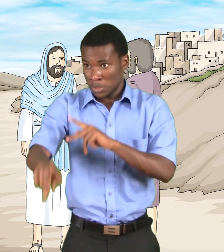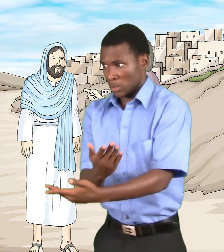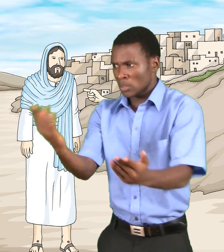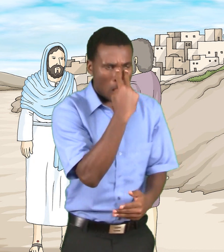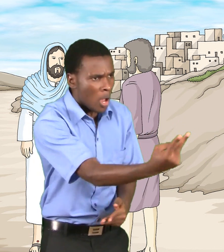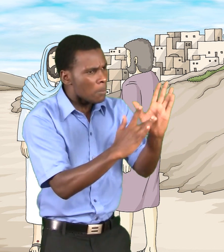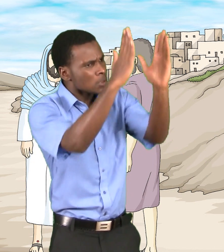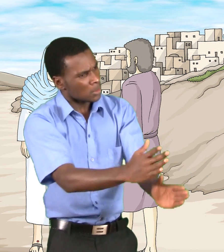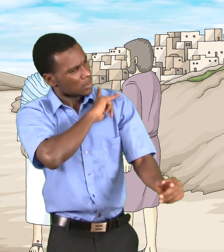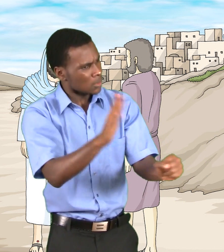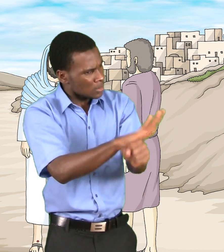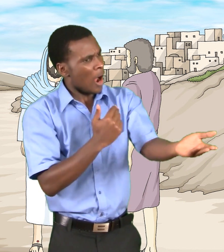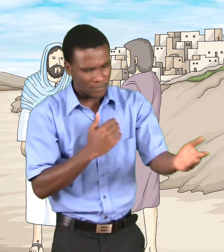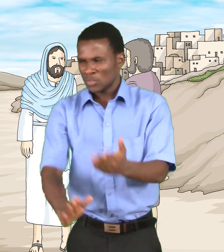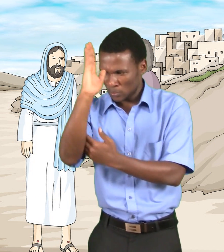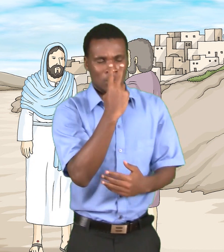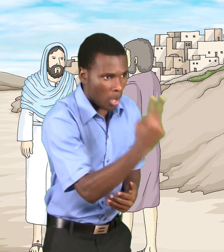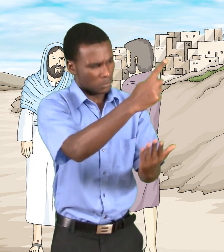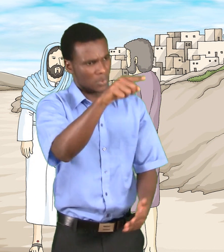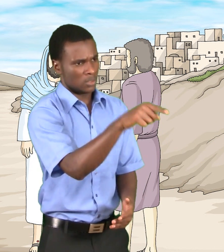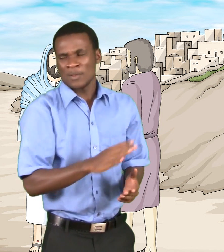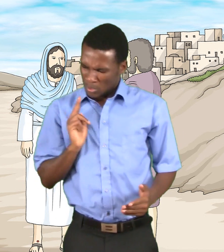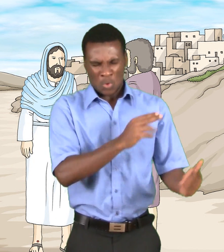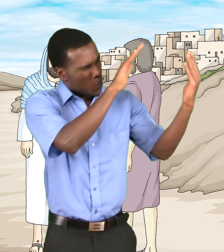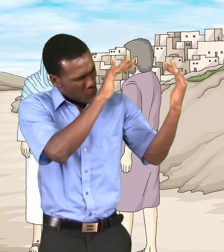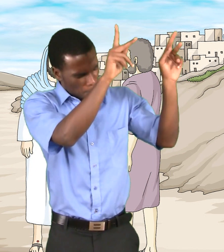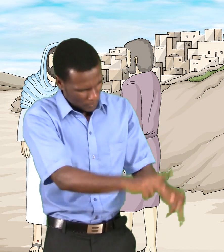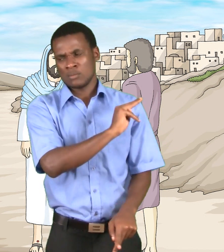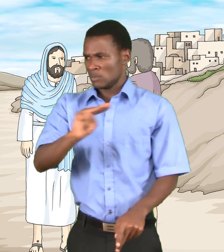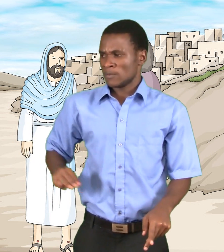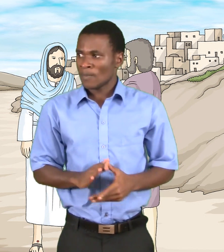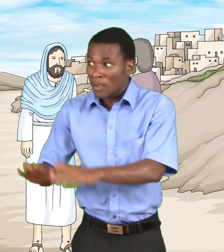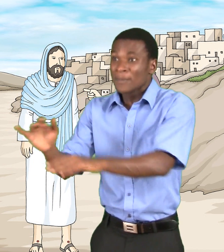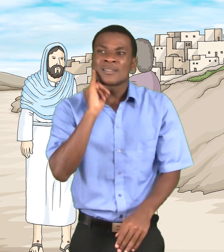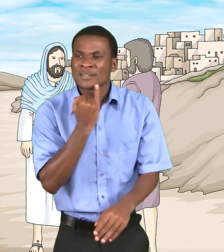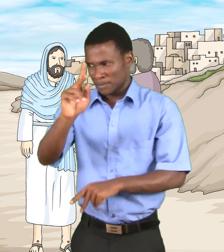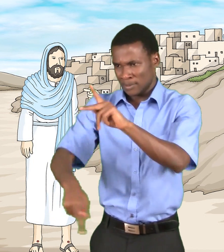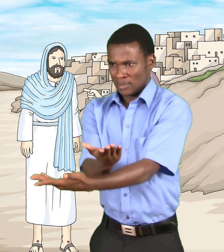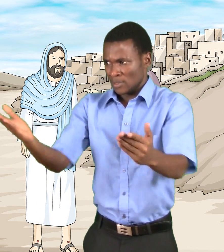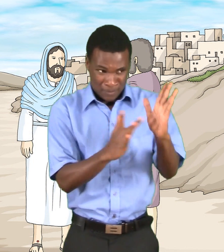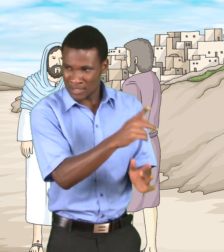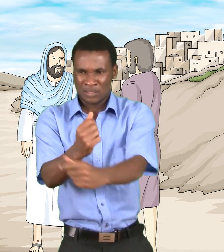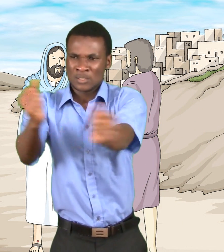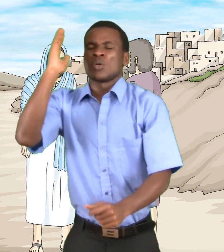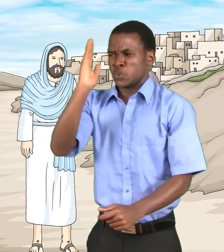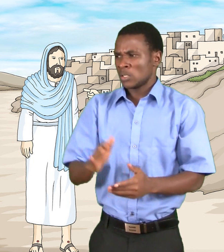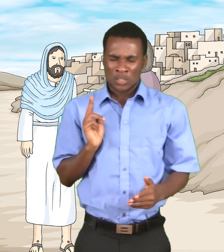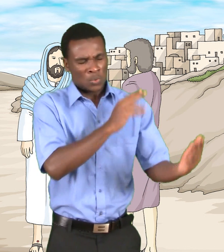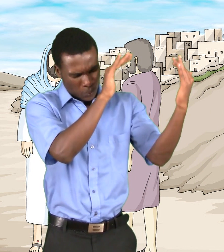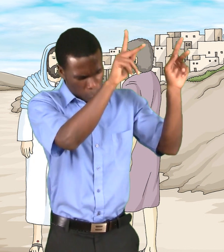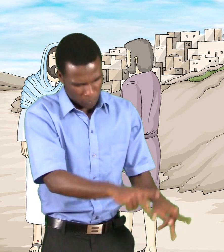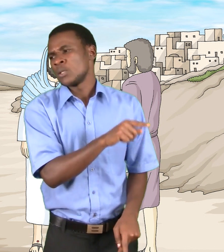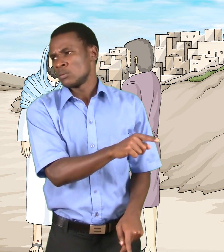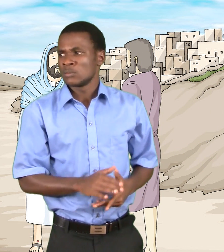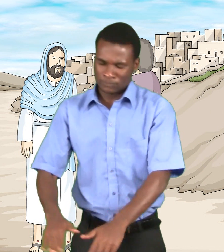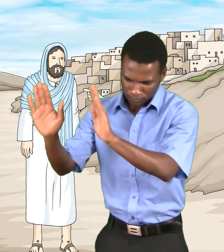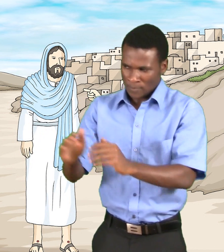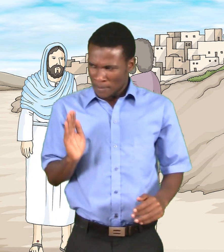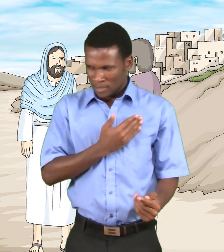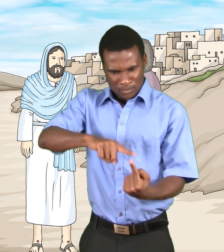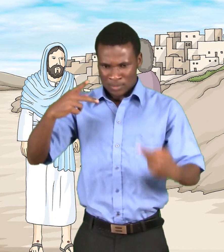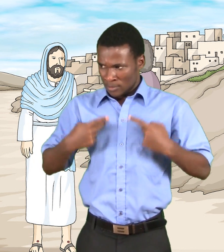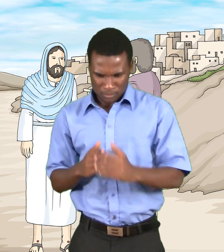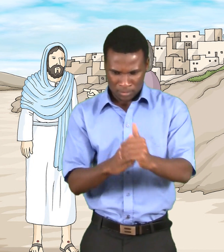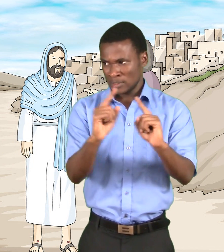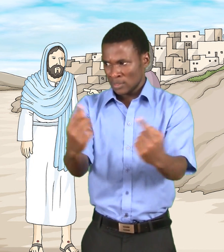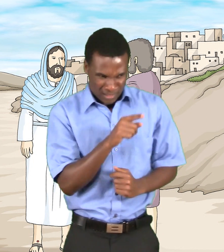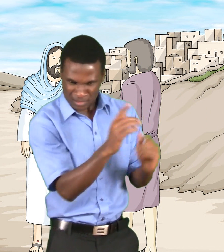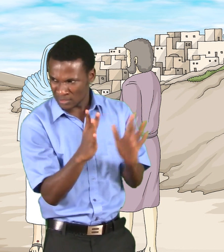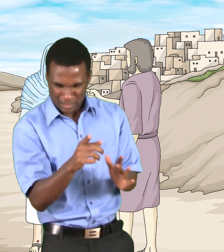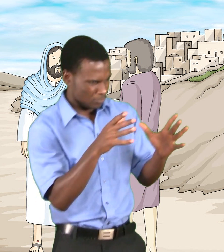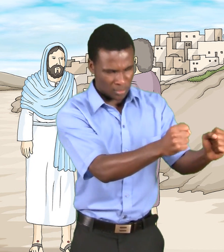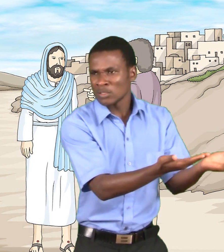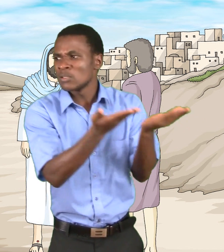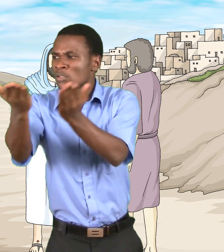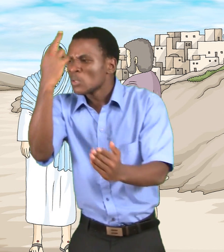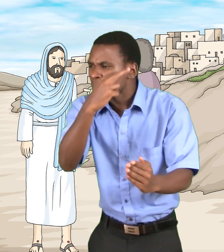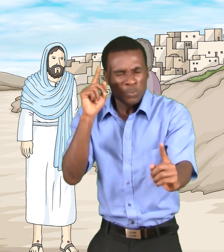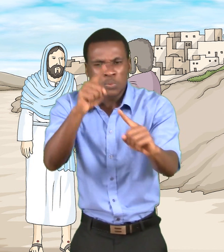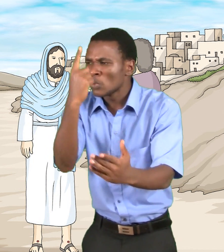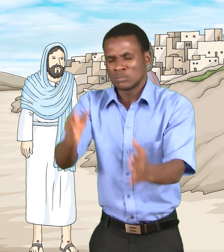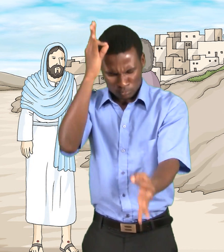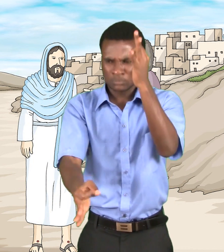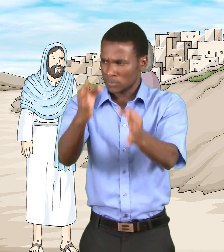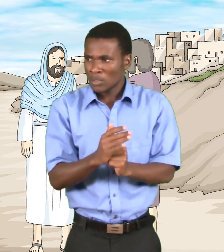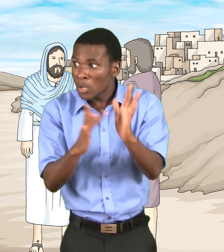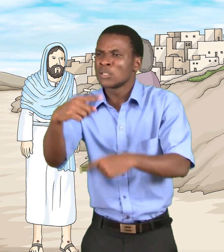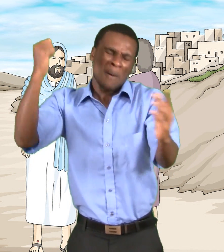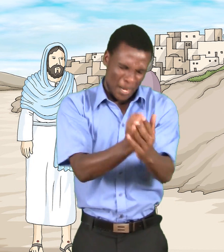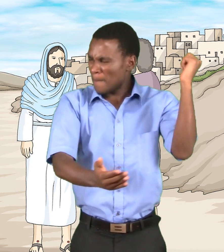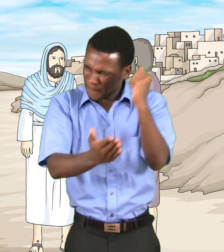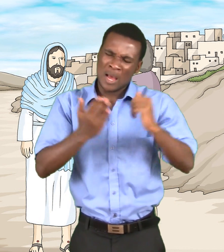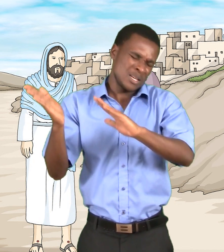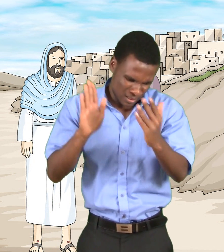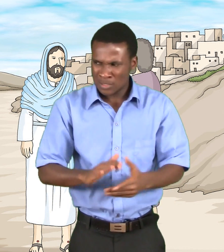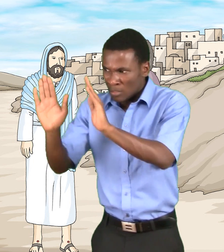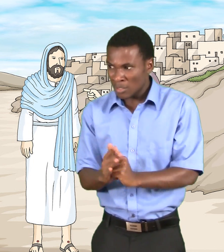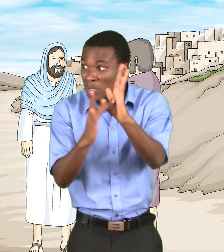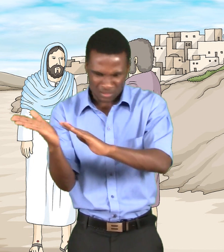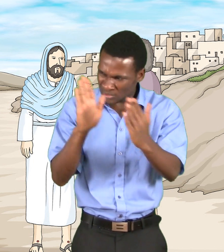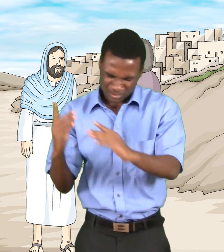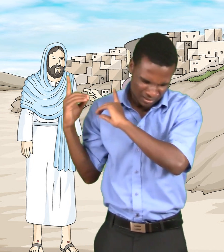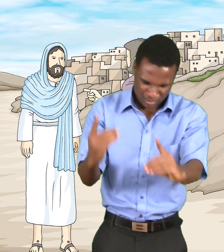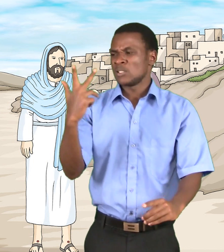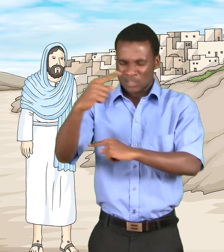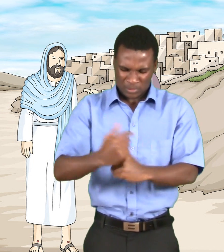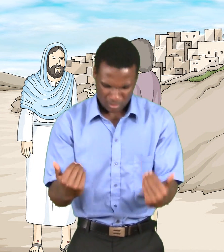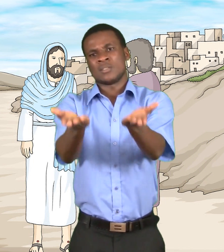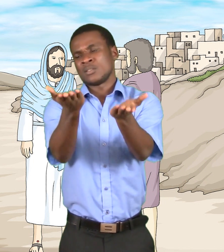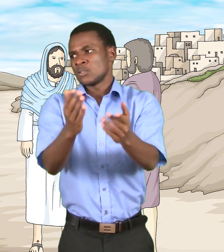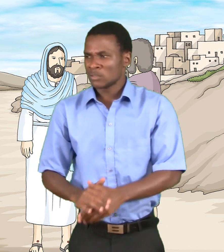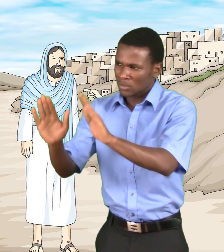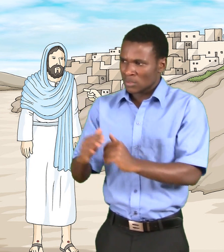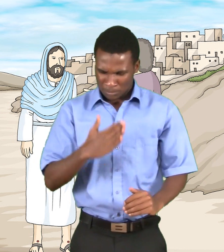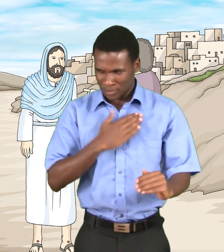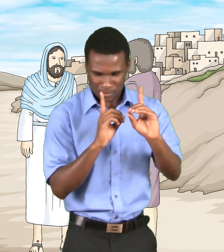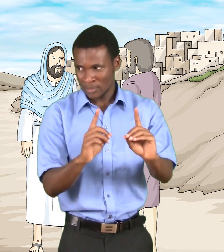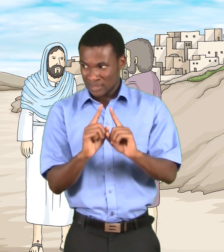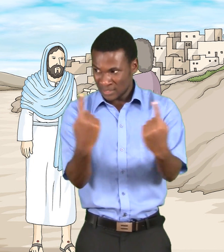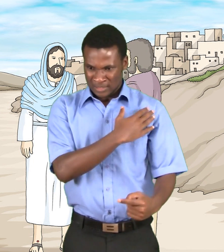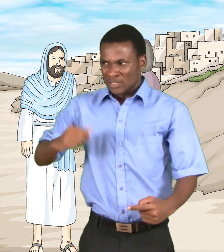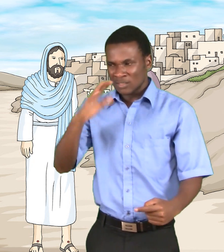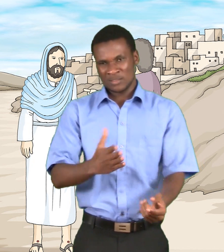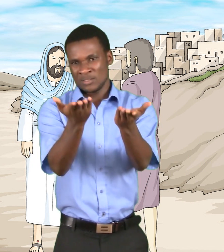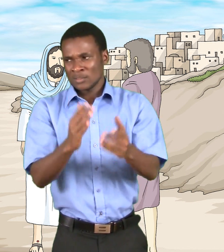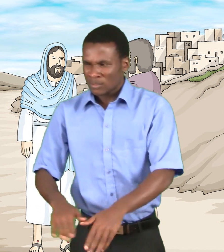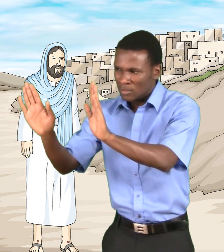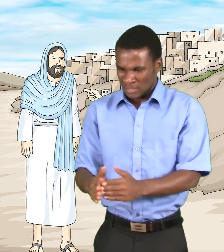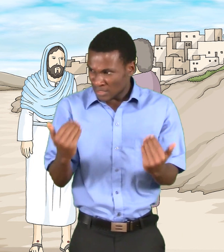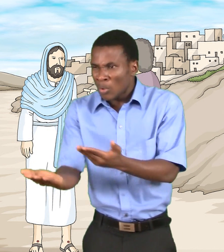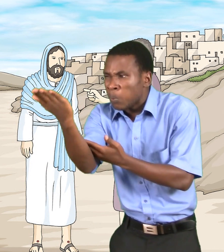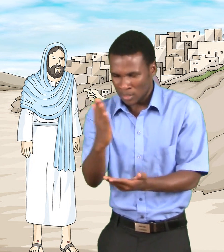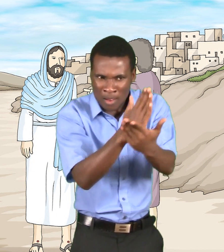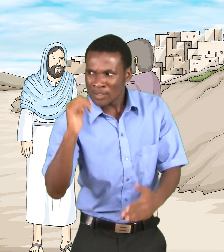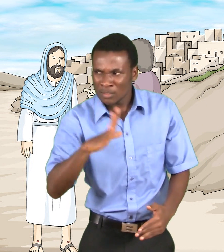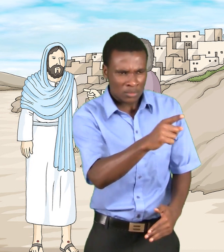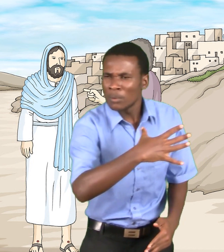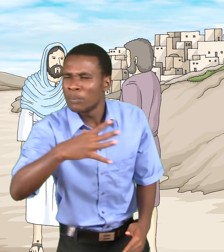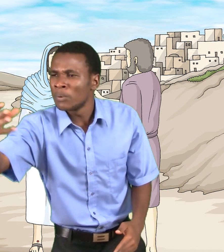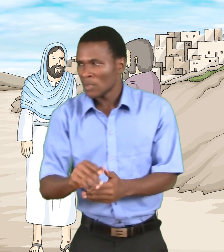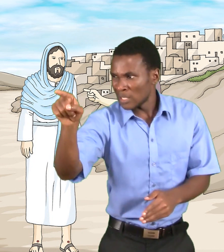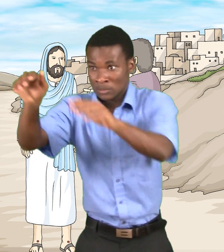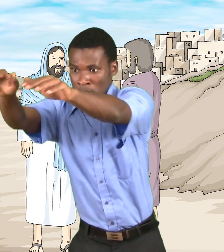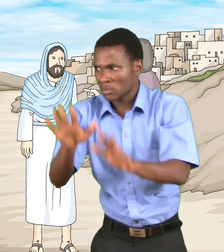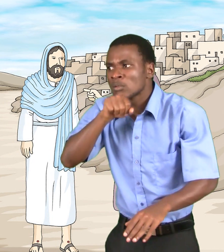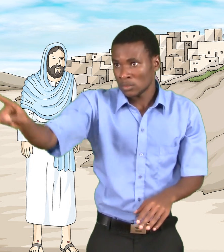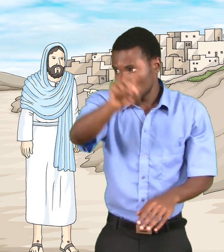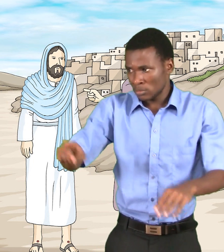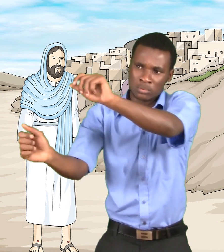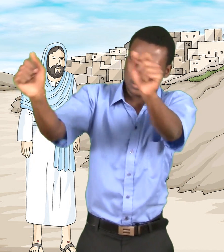Our chief priests and rulers delivered Him up to the sentence of death, and they crucified Him. But we were hoping He was the One who would redeem Israel. And besides all this, it is the third day since these things took place.